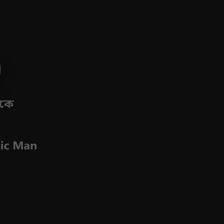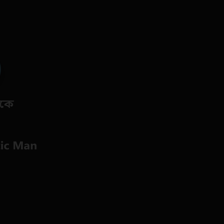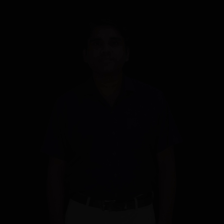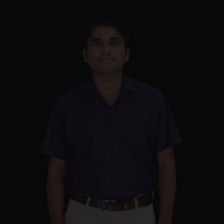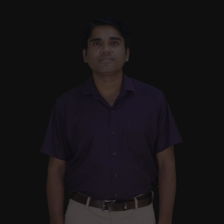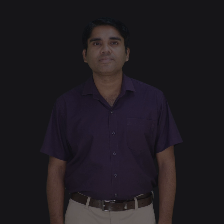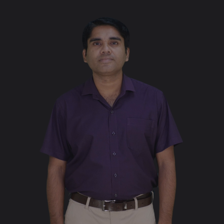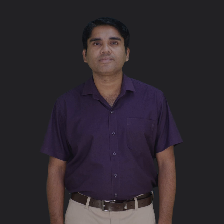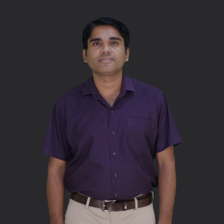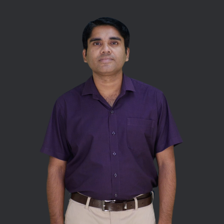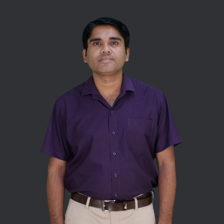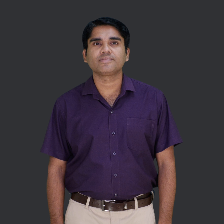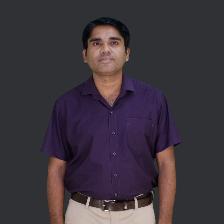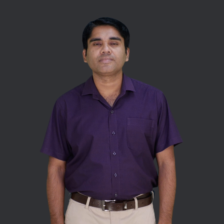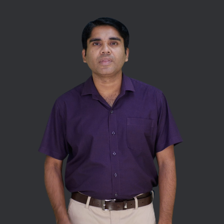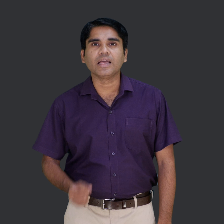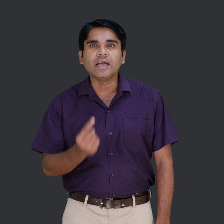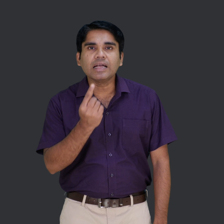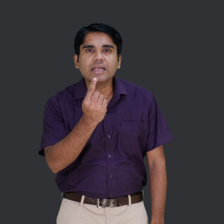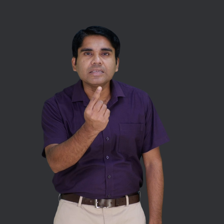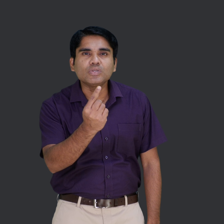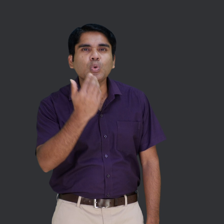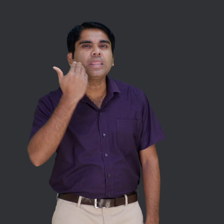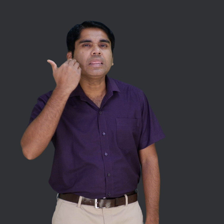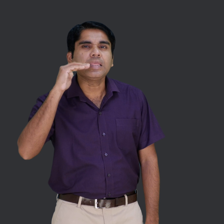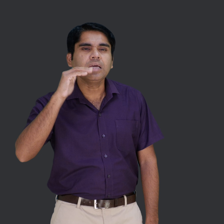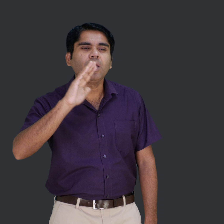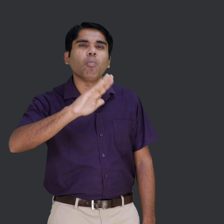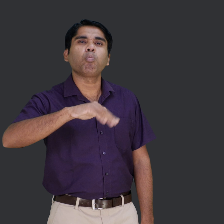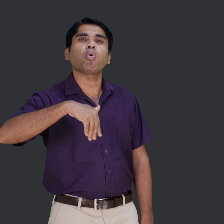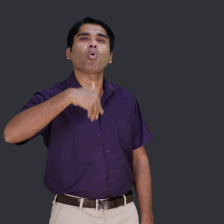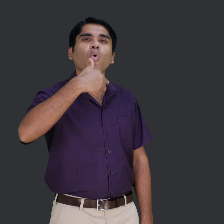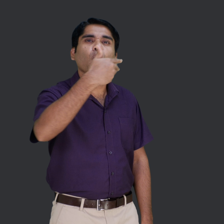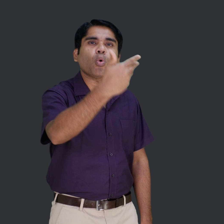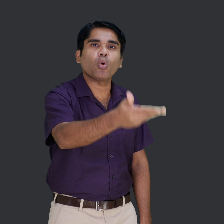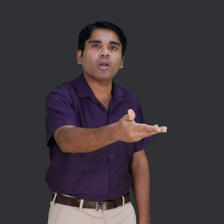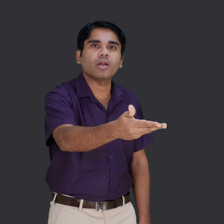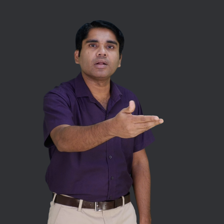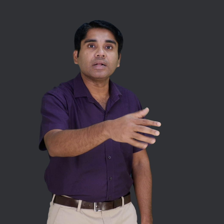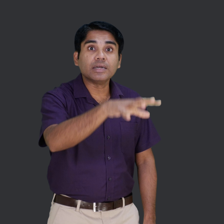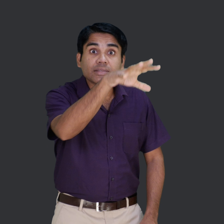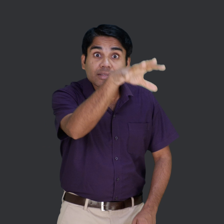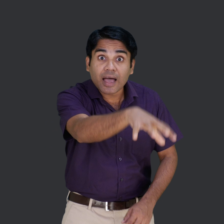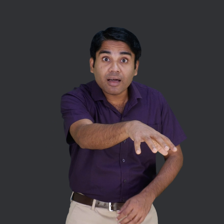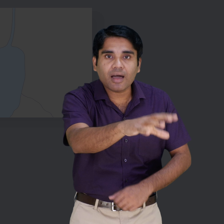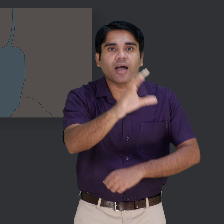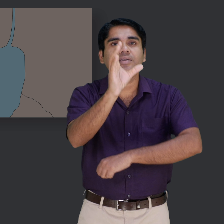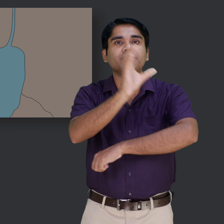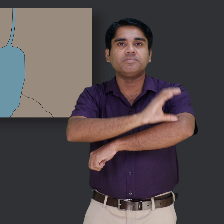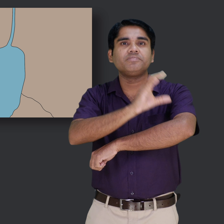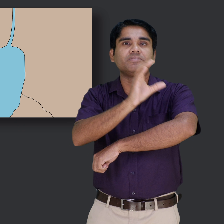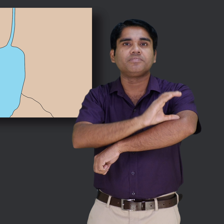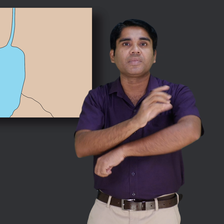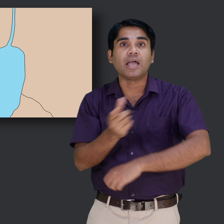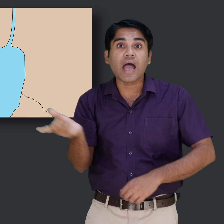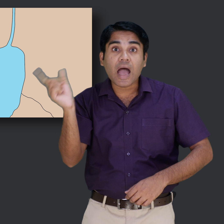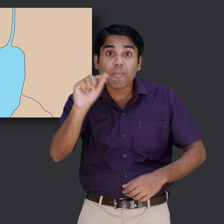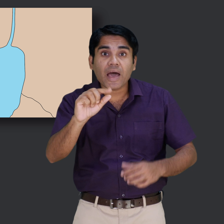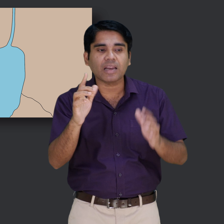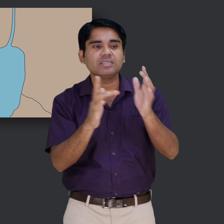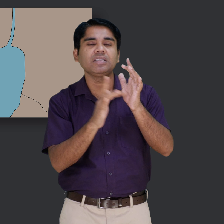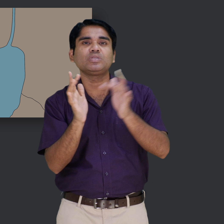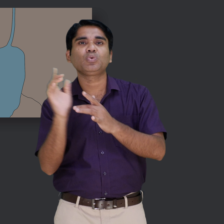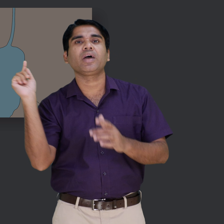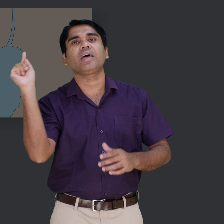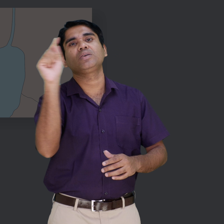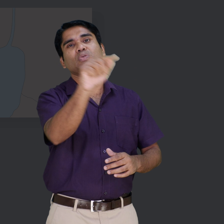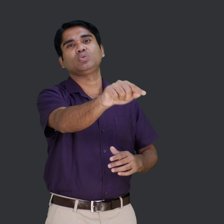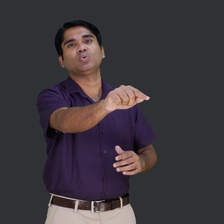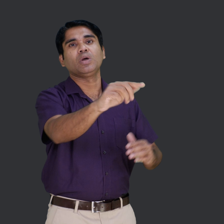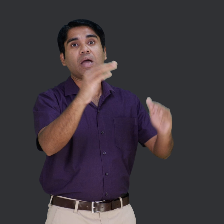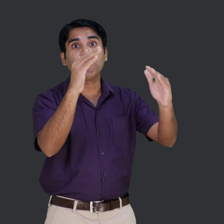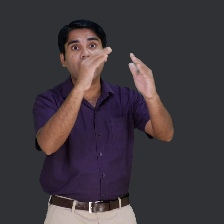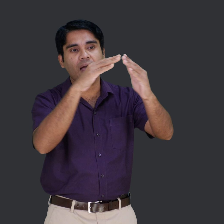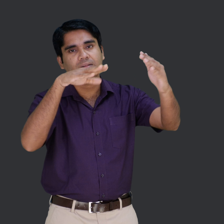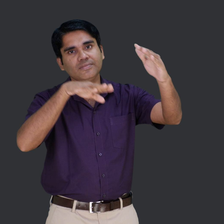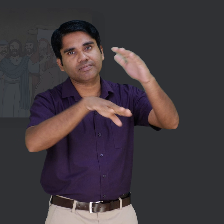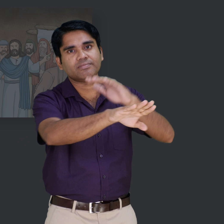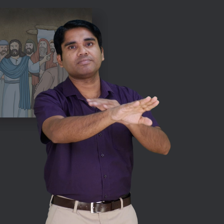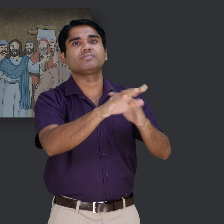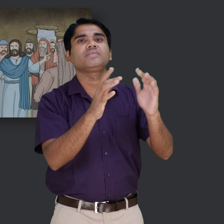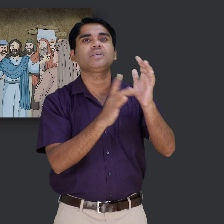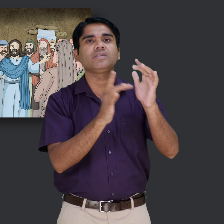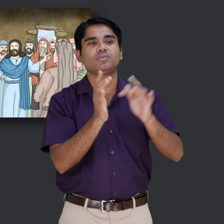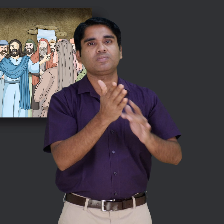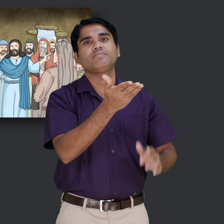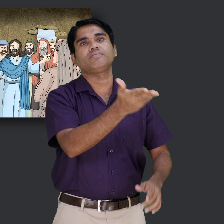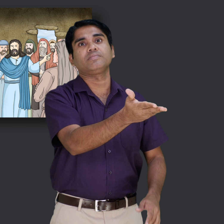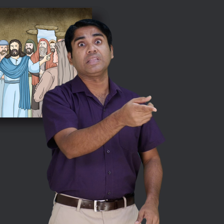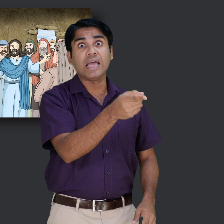A few days later Jesus went back to Capernaum.